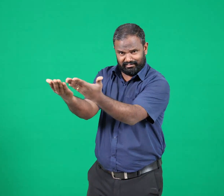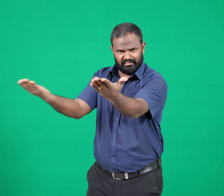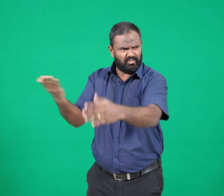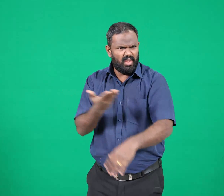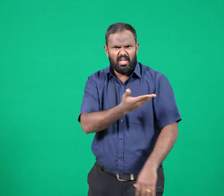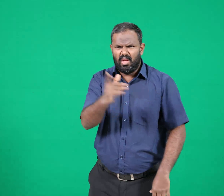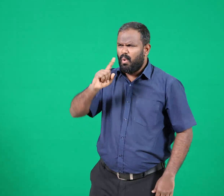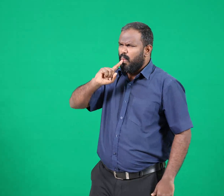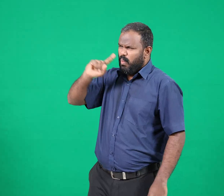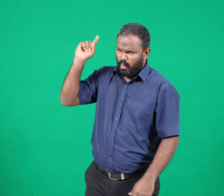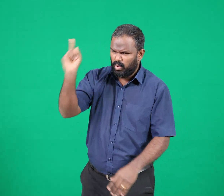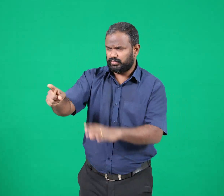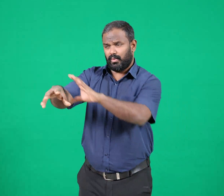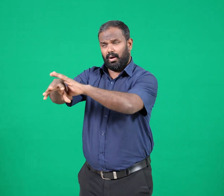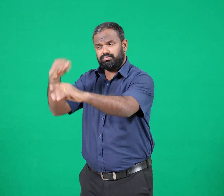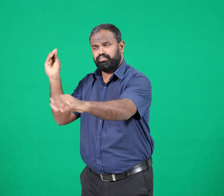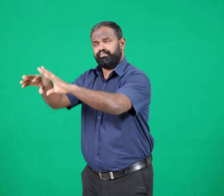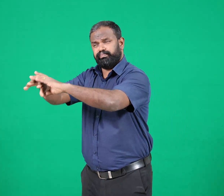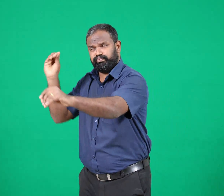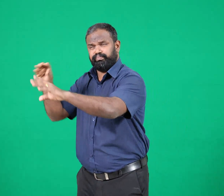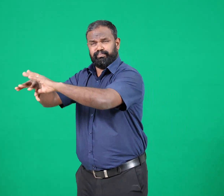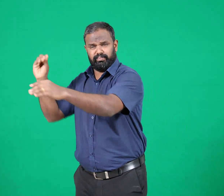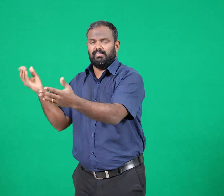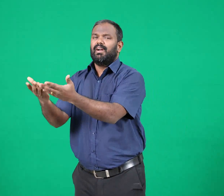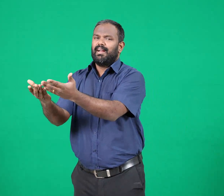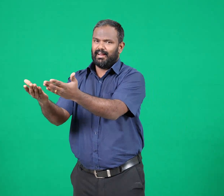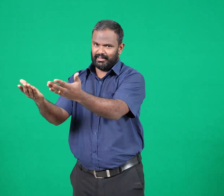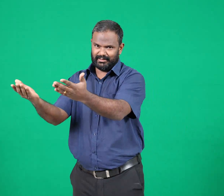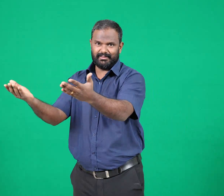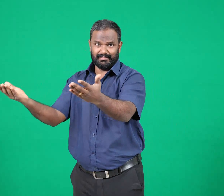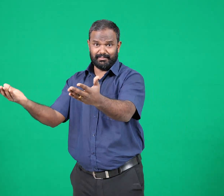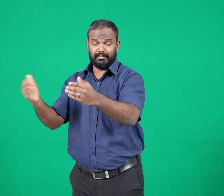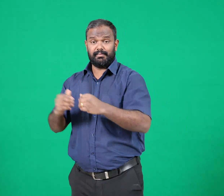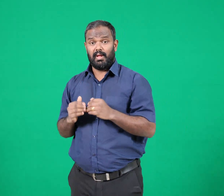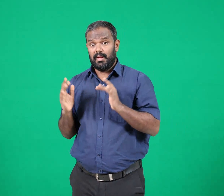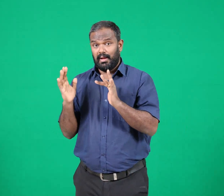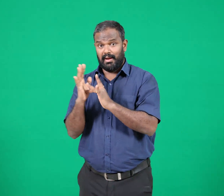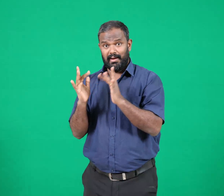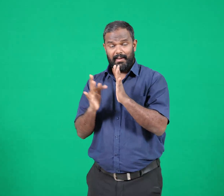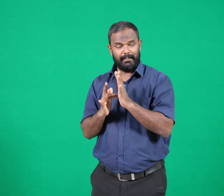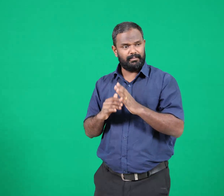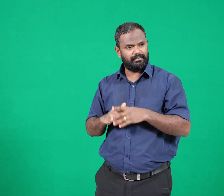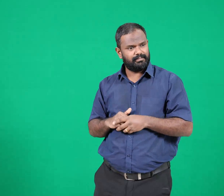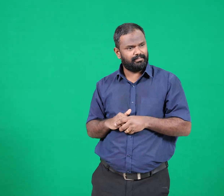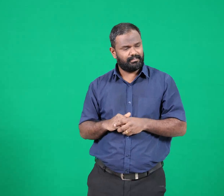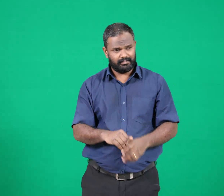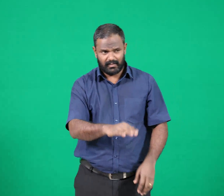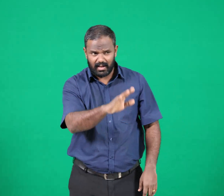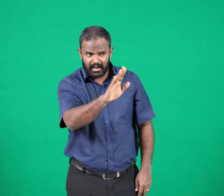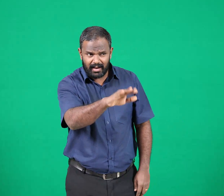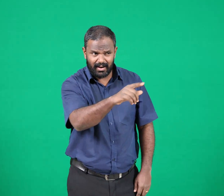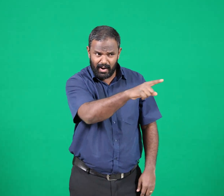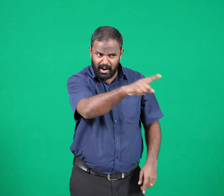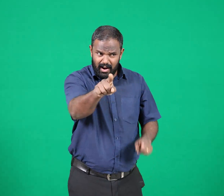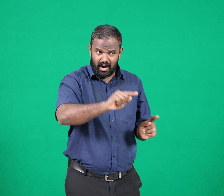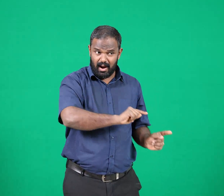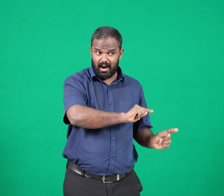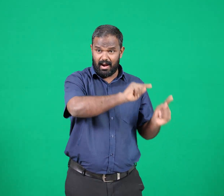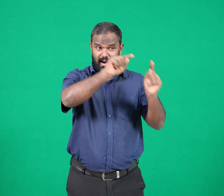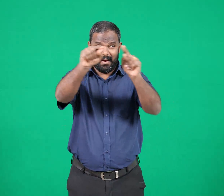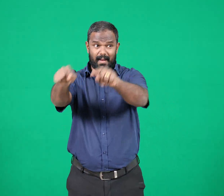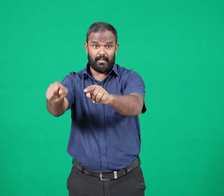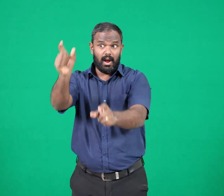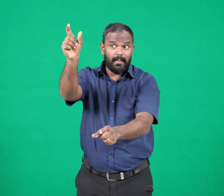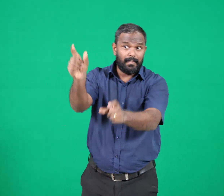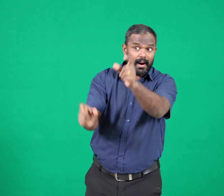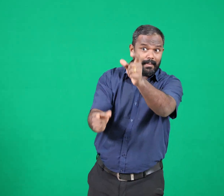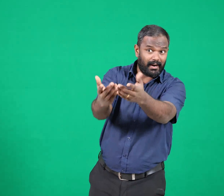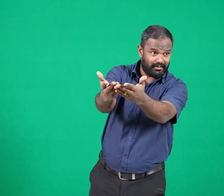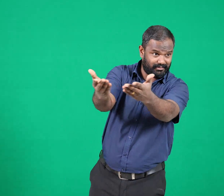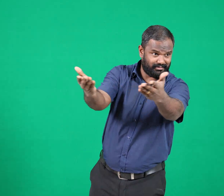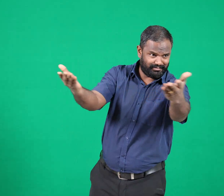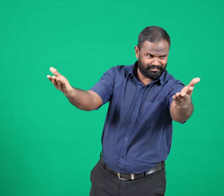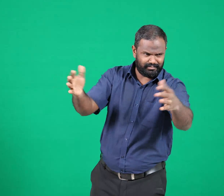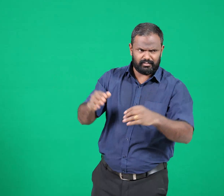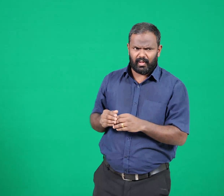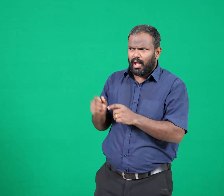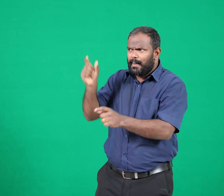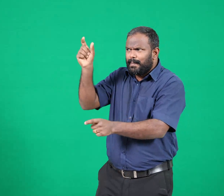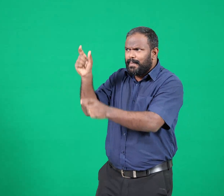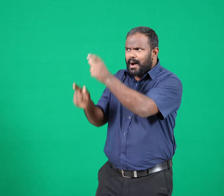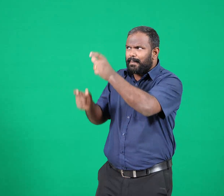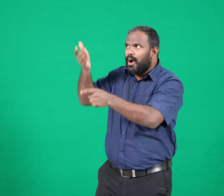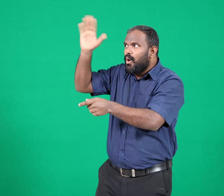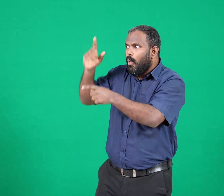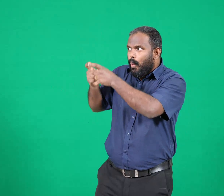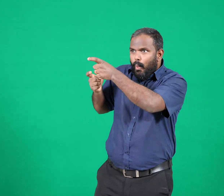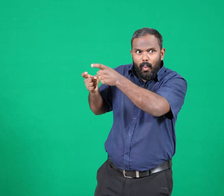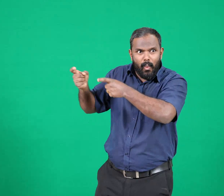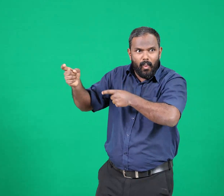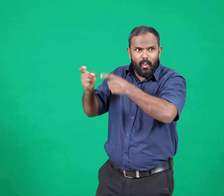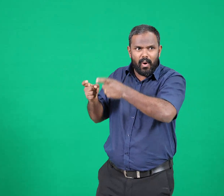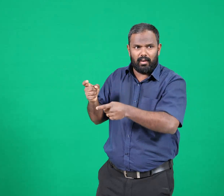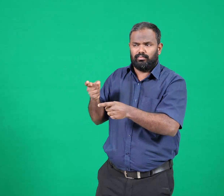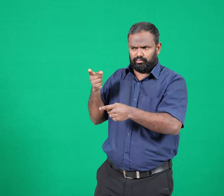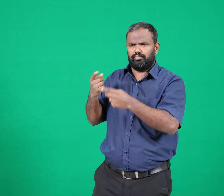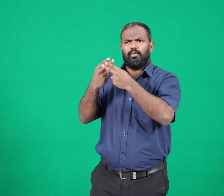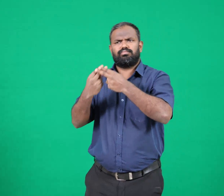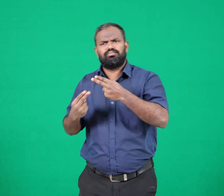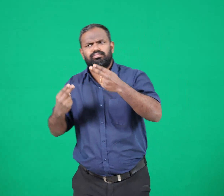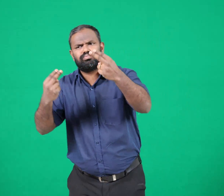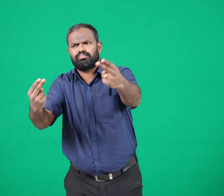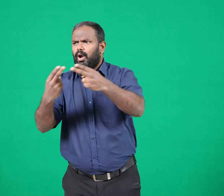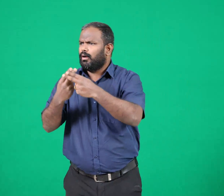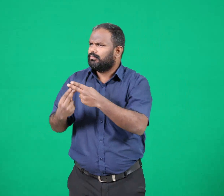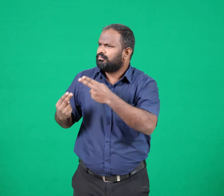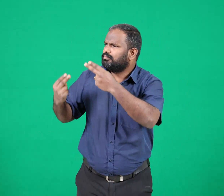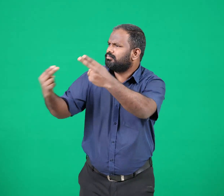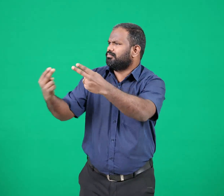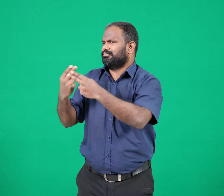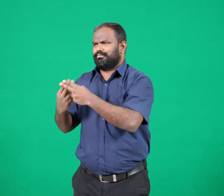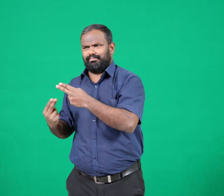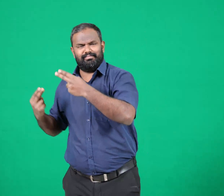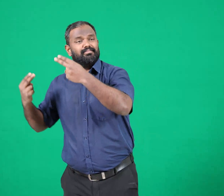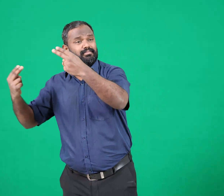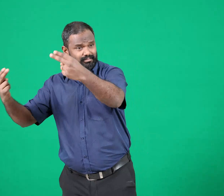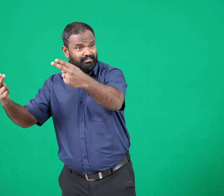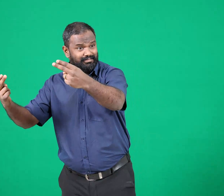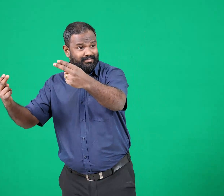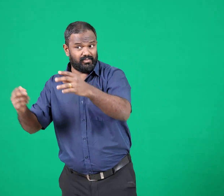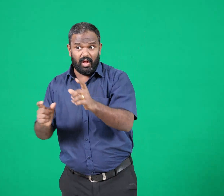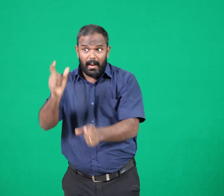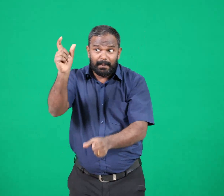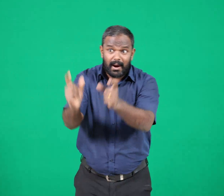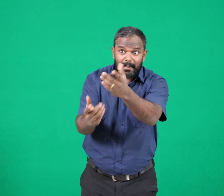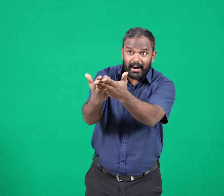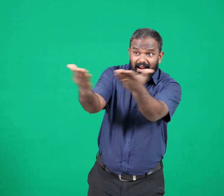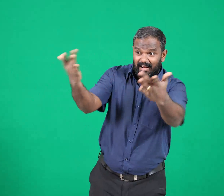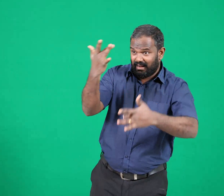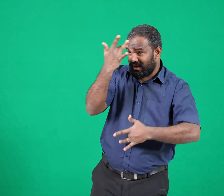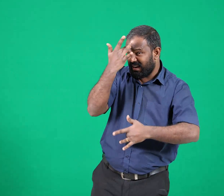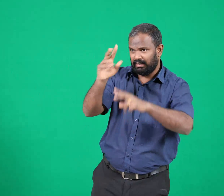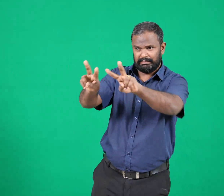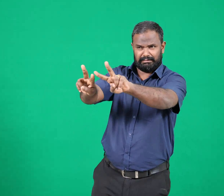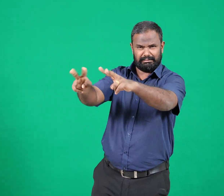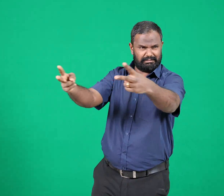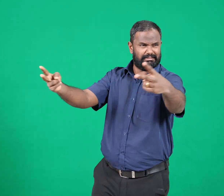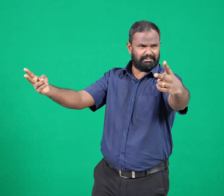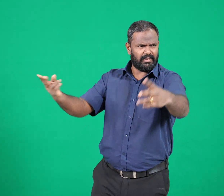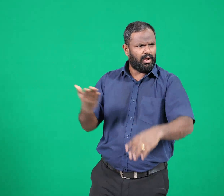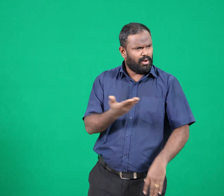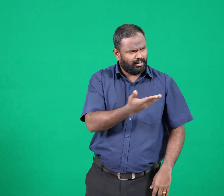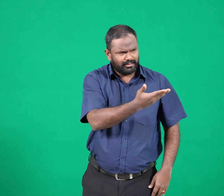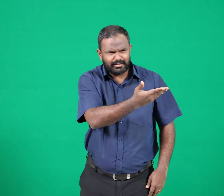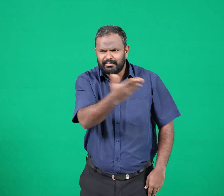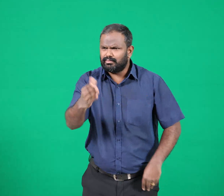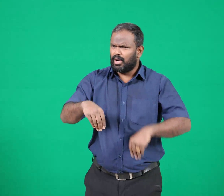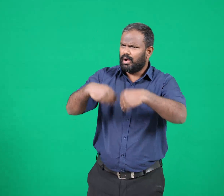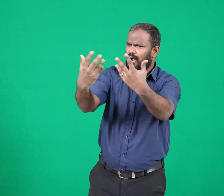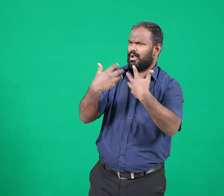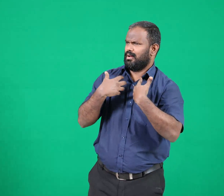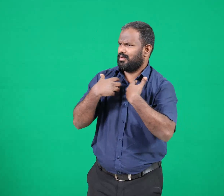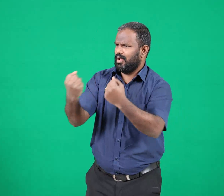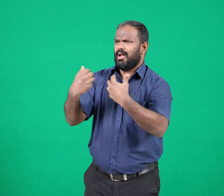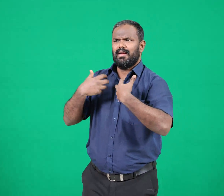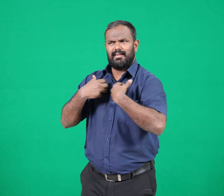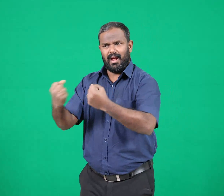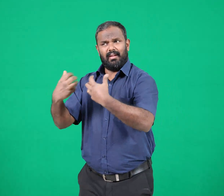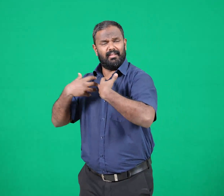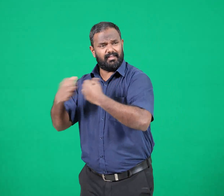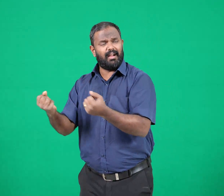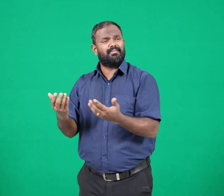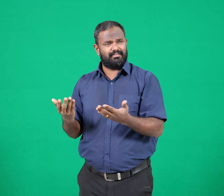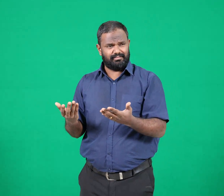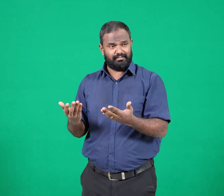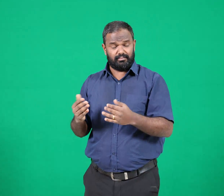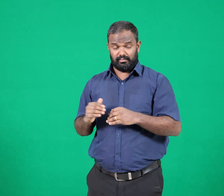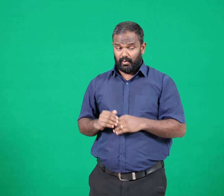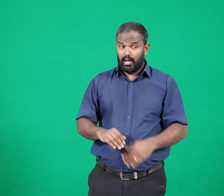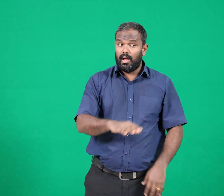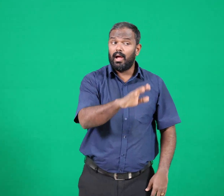And He sent them out to proclaim the kingdom of God and to heal the sick.